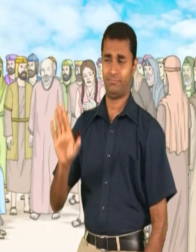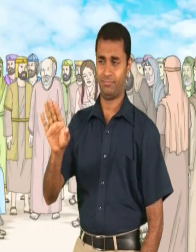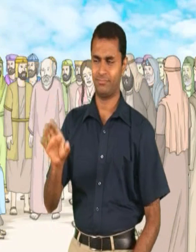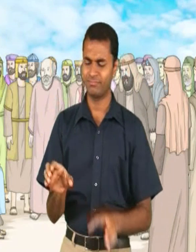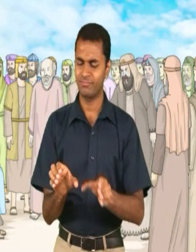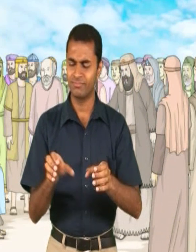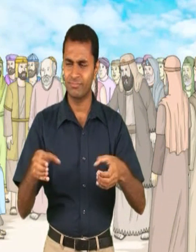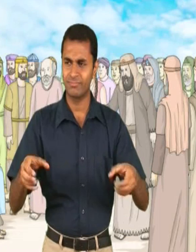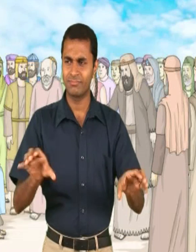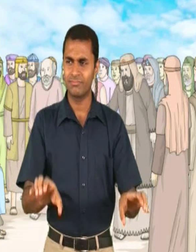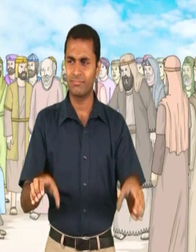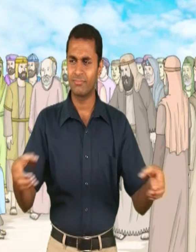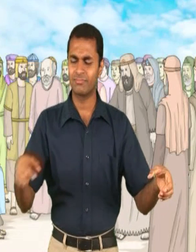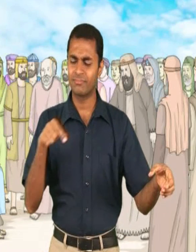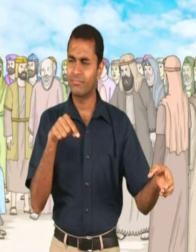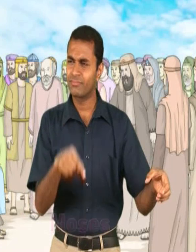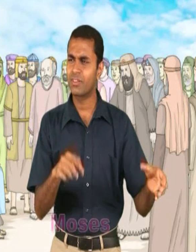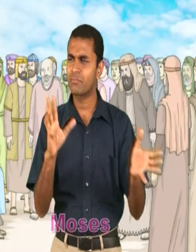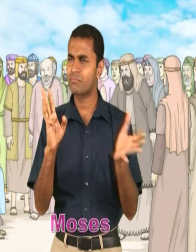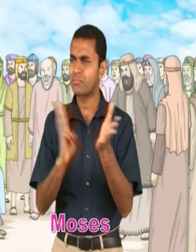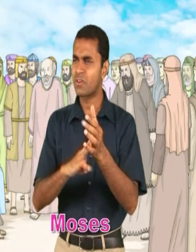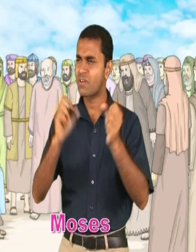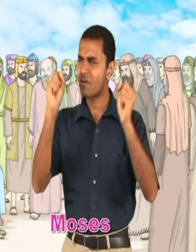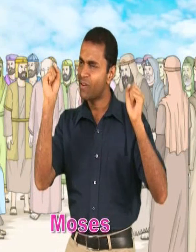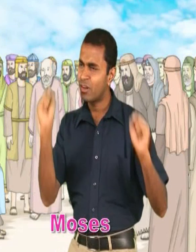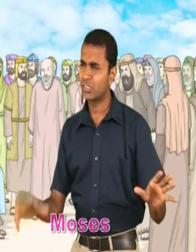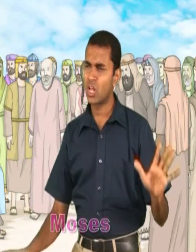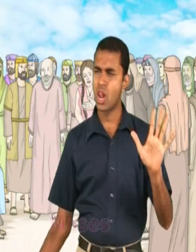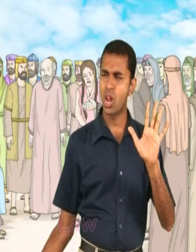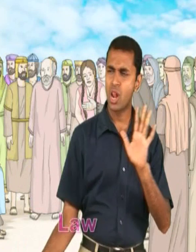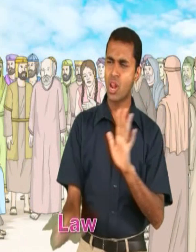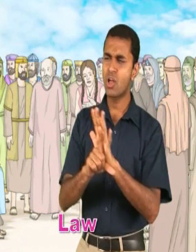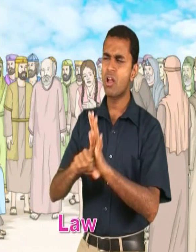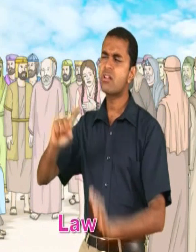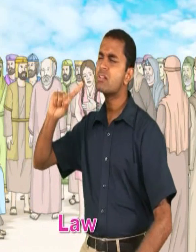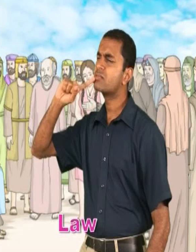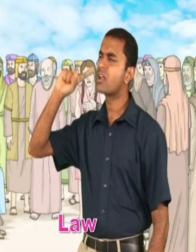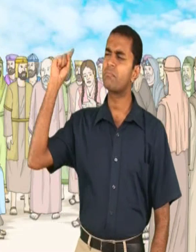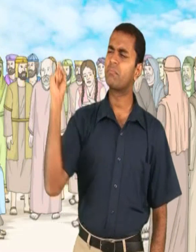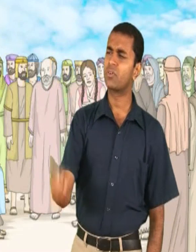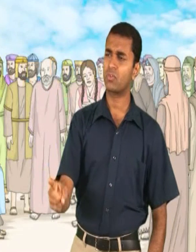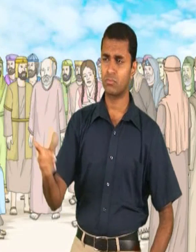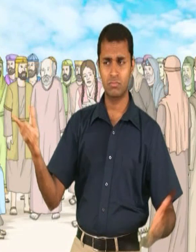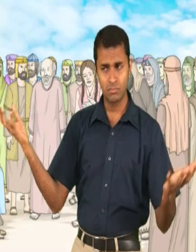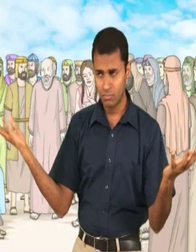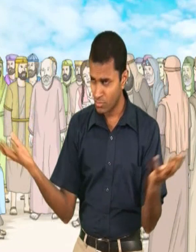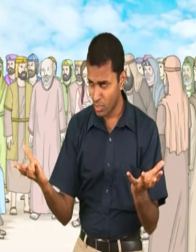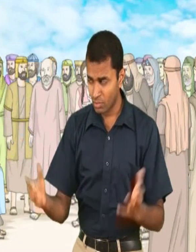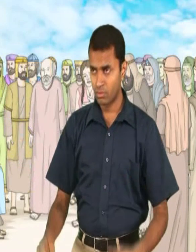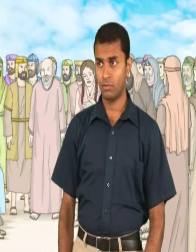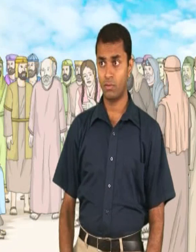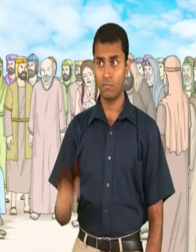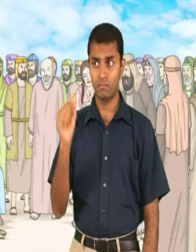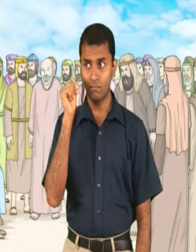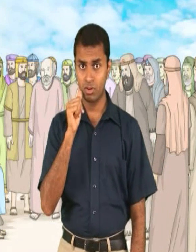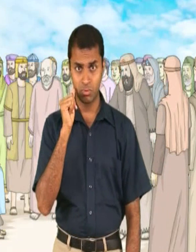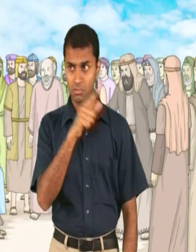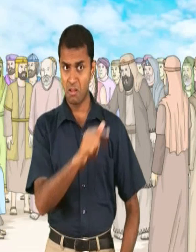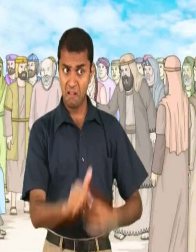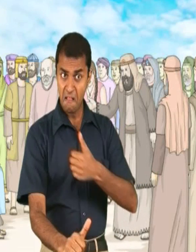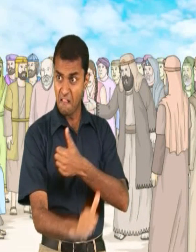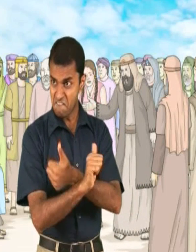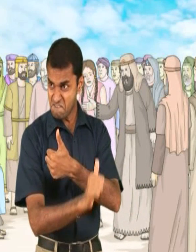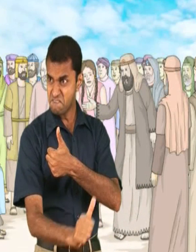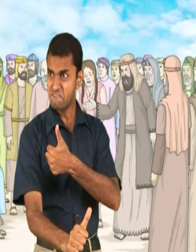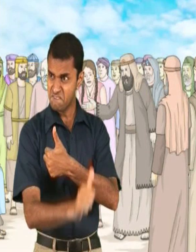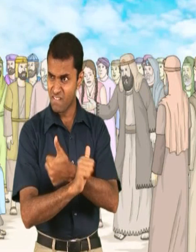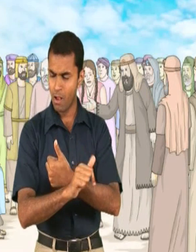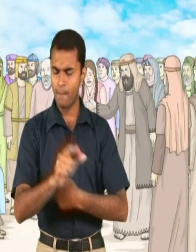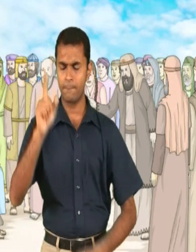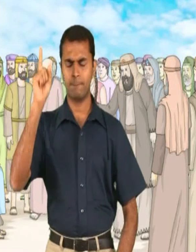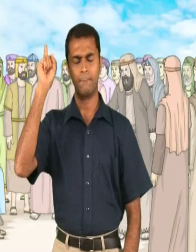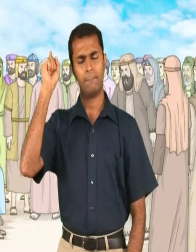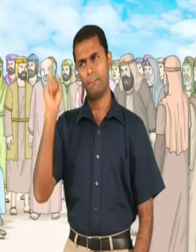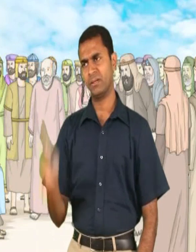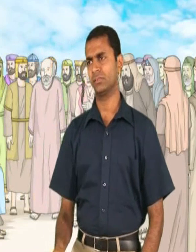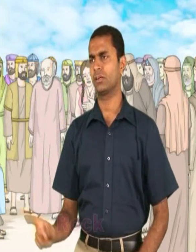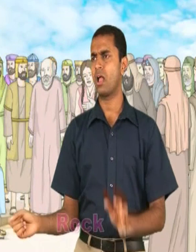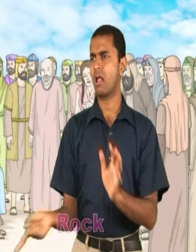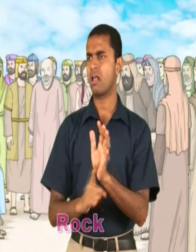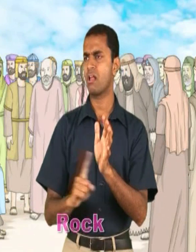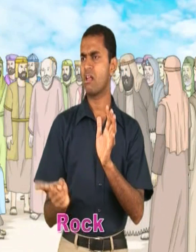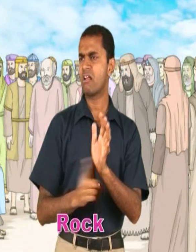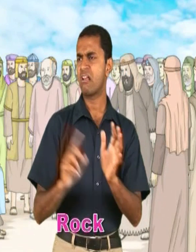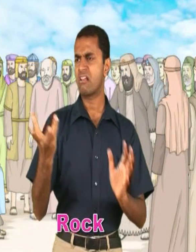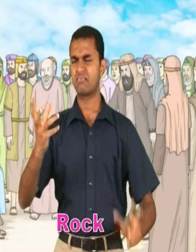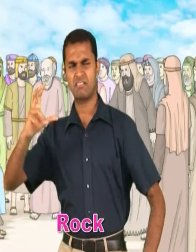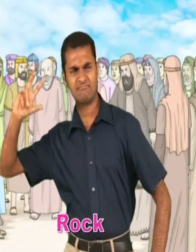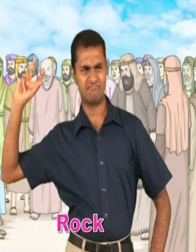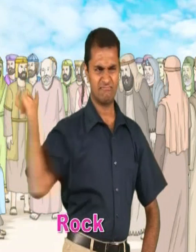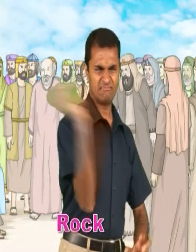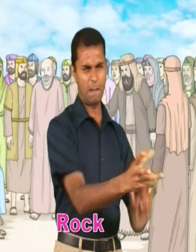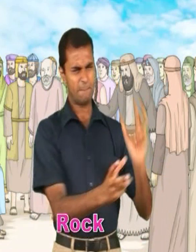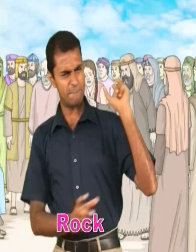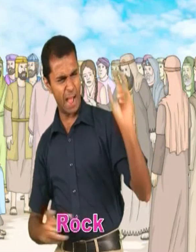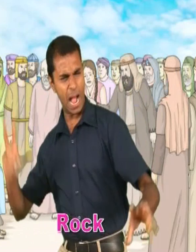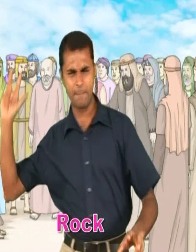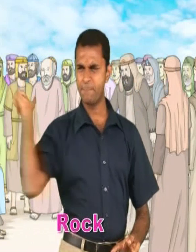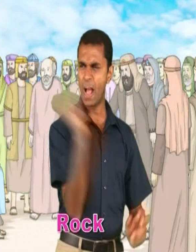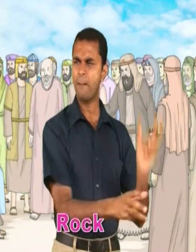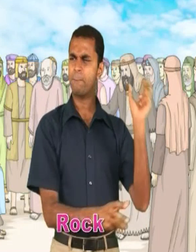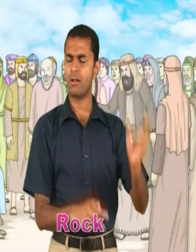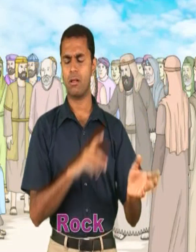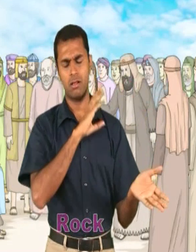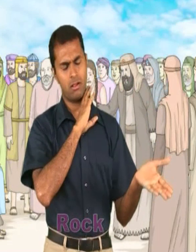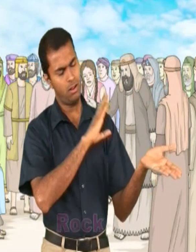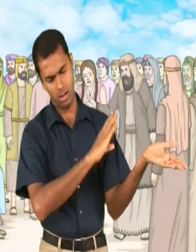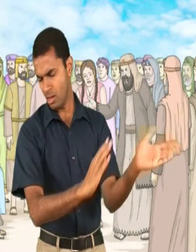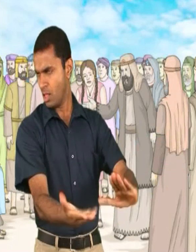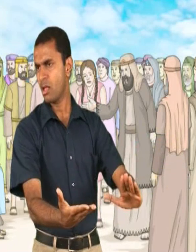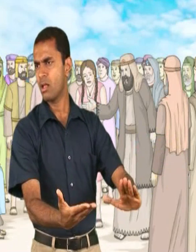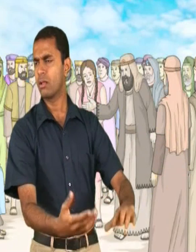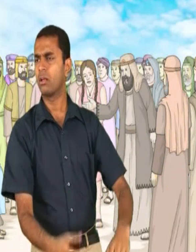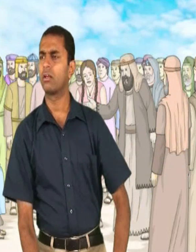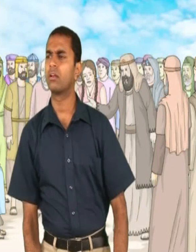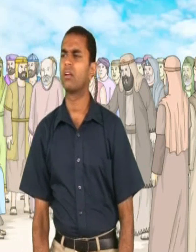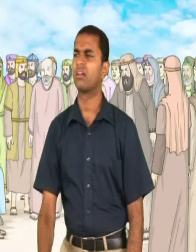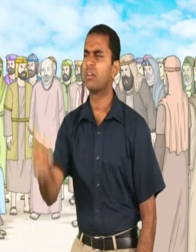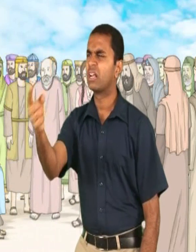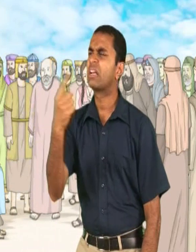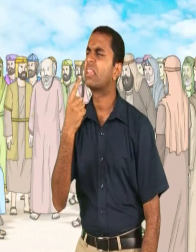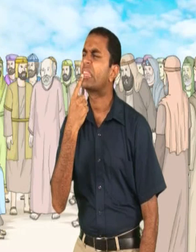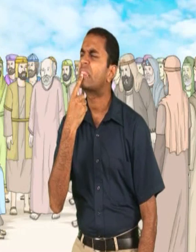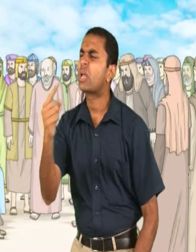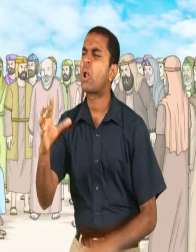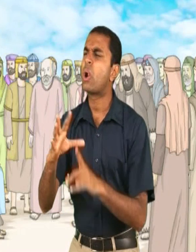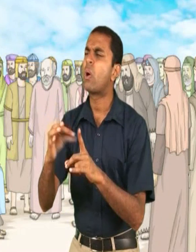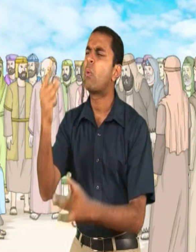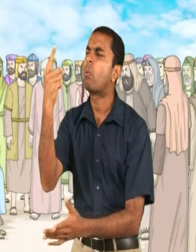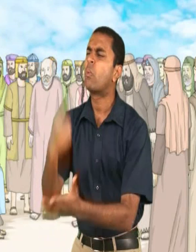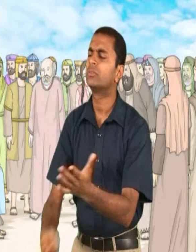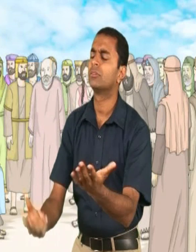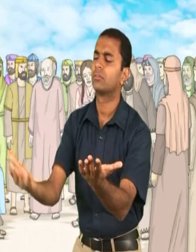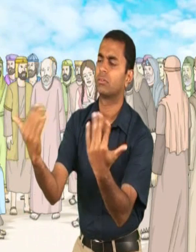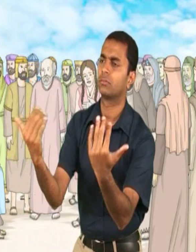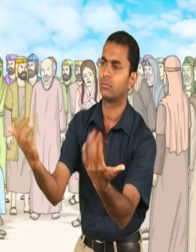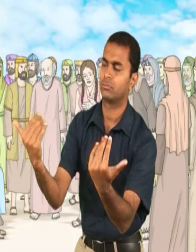In the Law Moses commanded us to stone such a woman. So what do You say?”